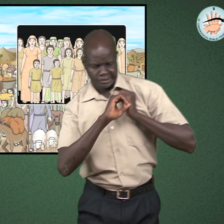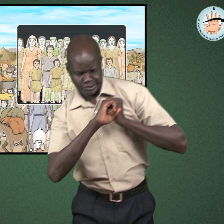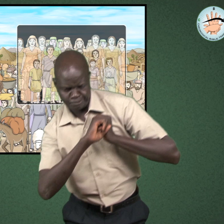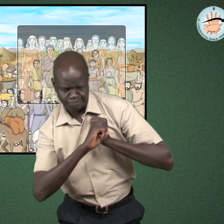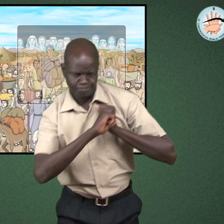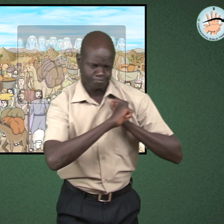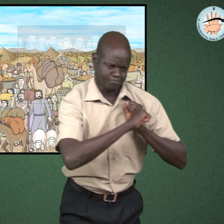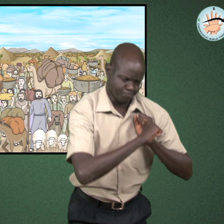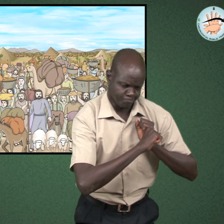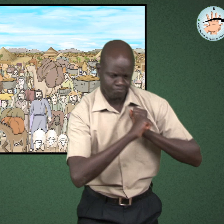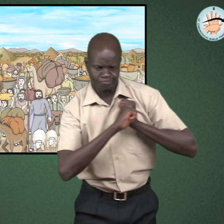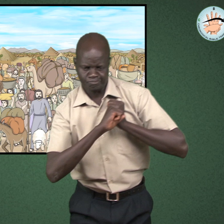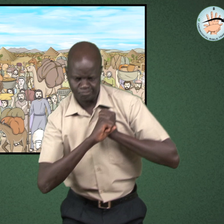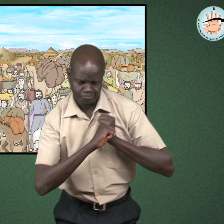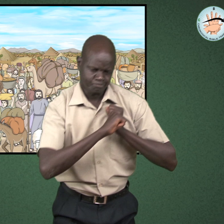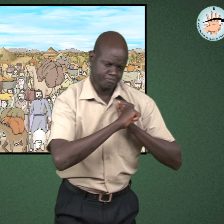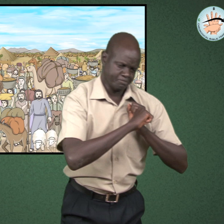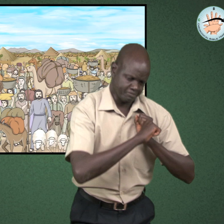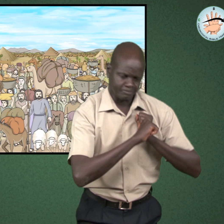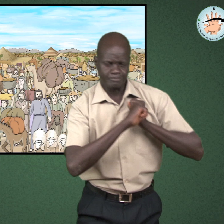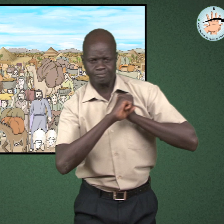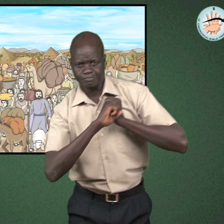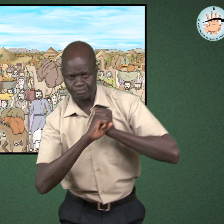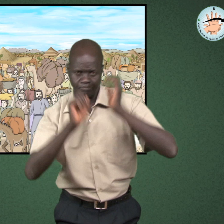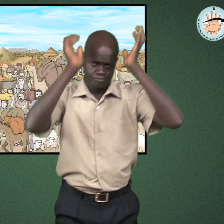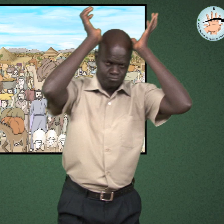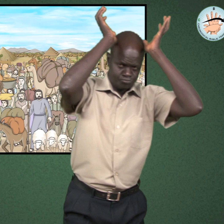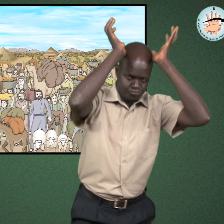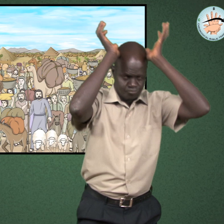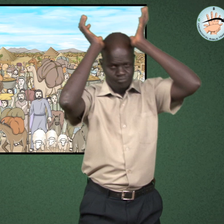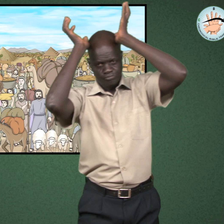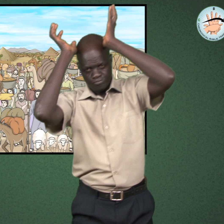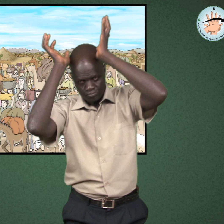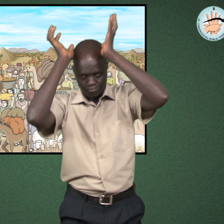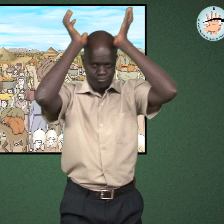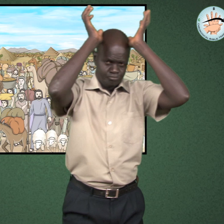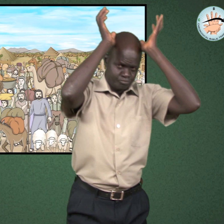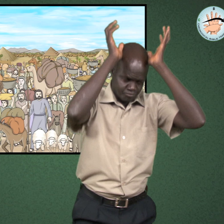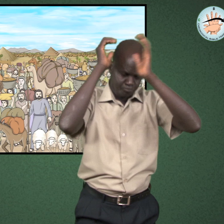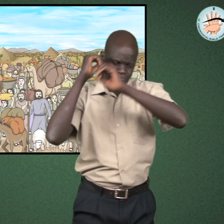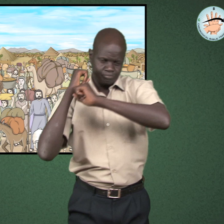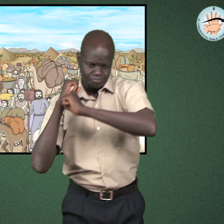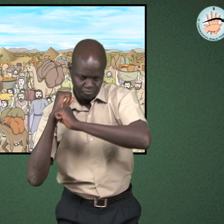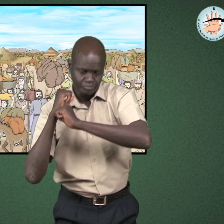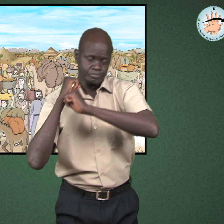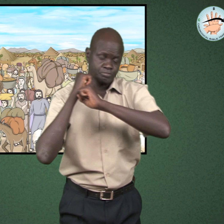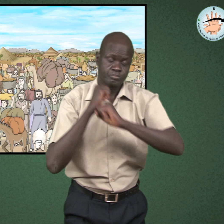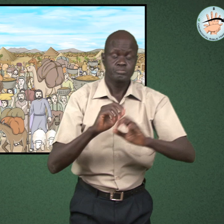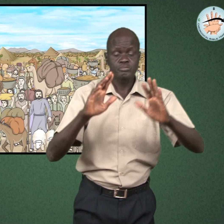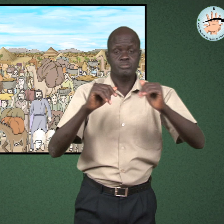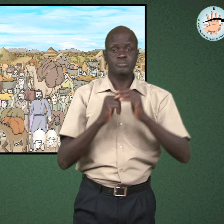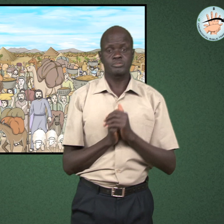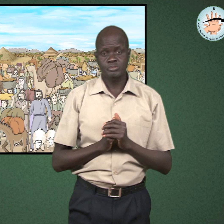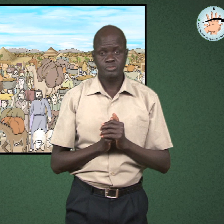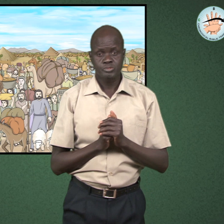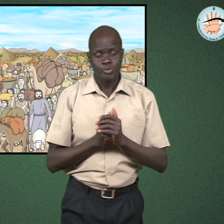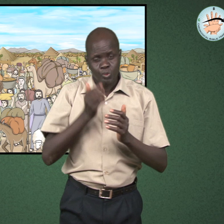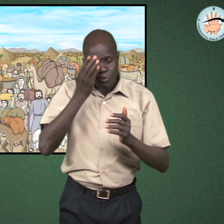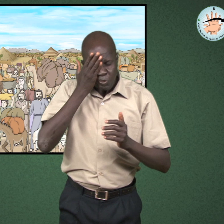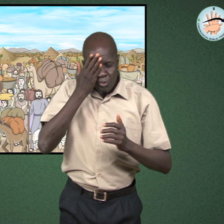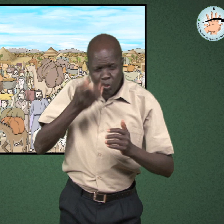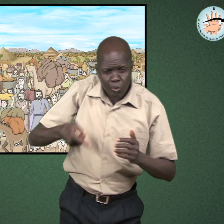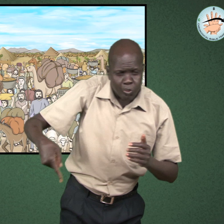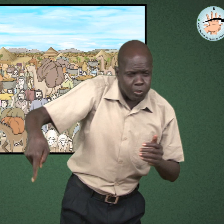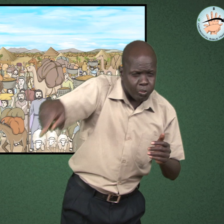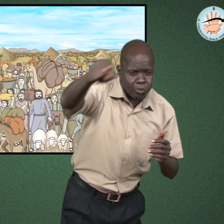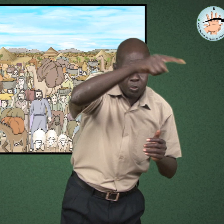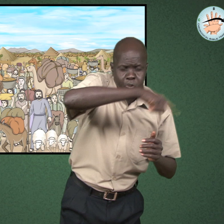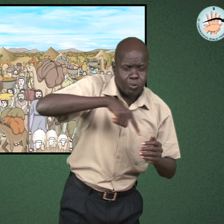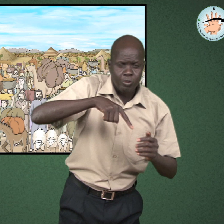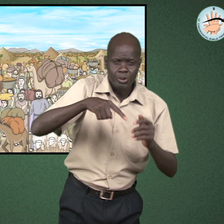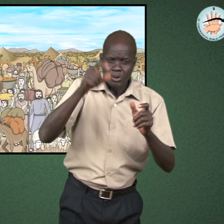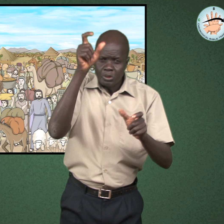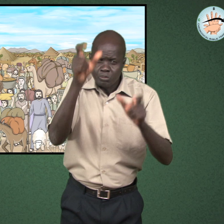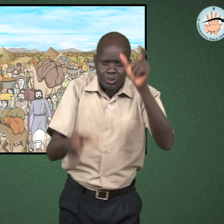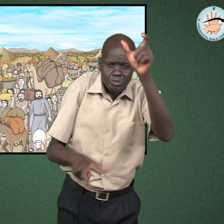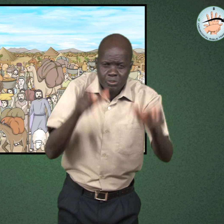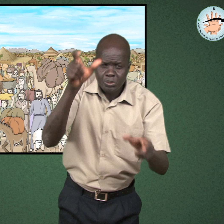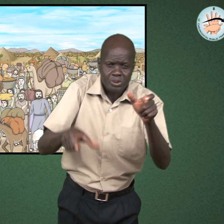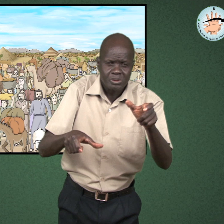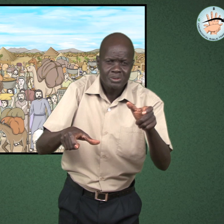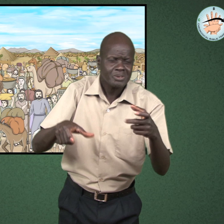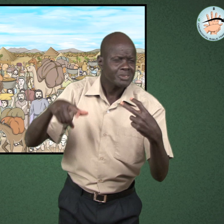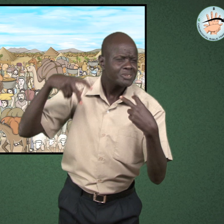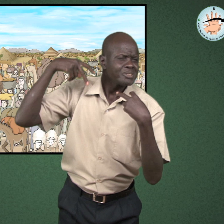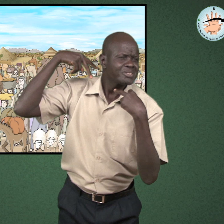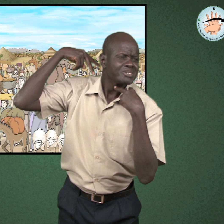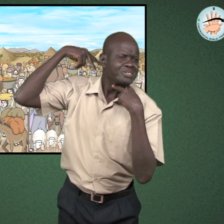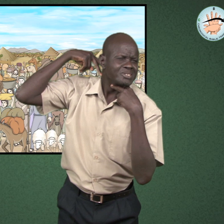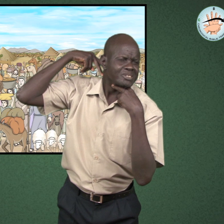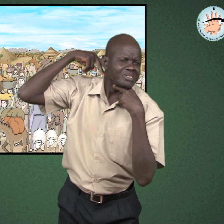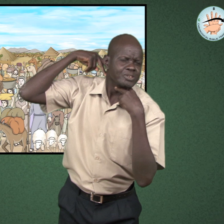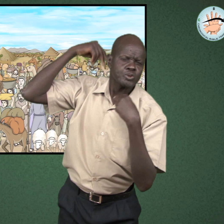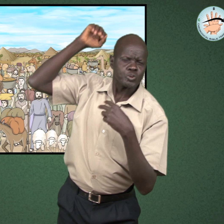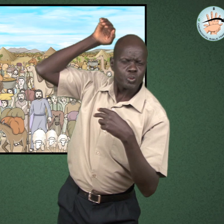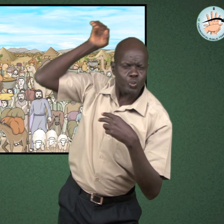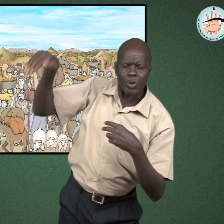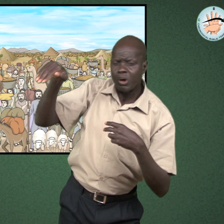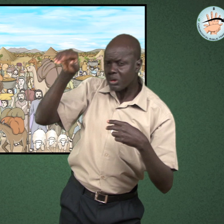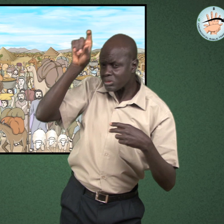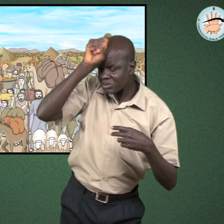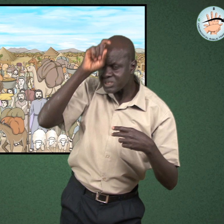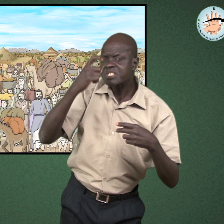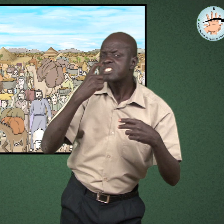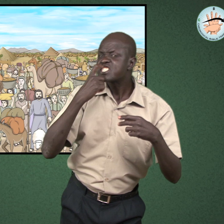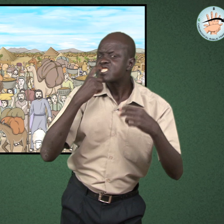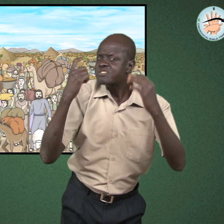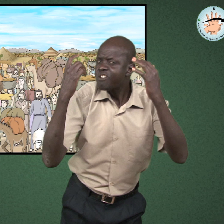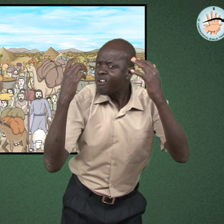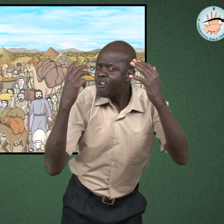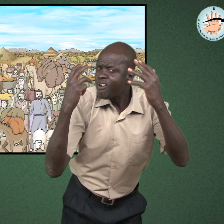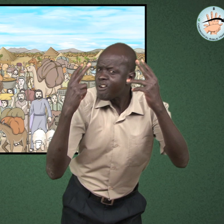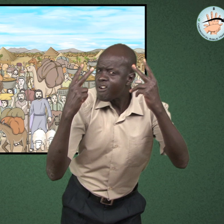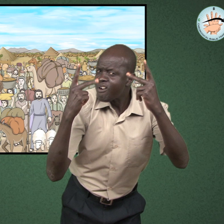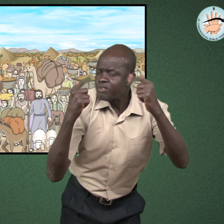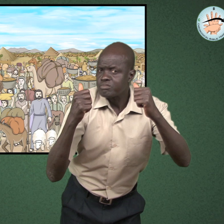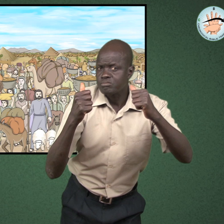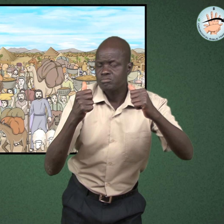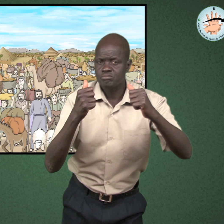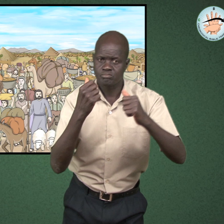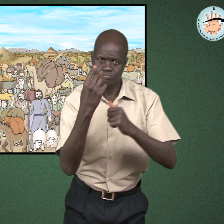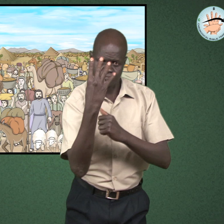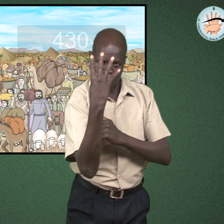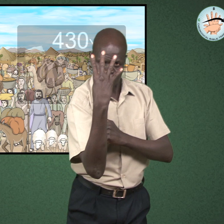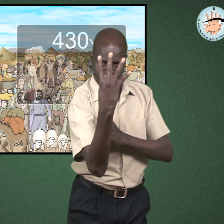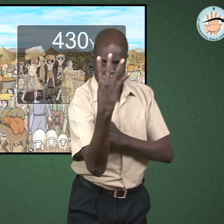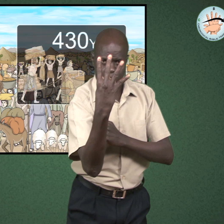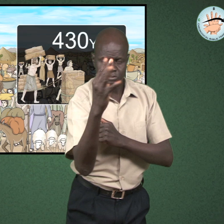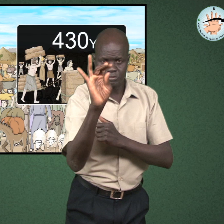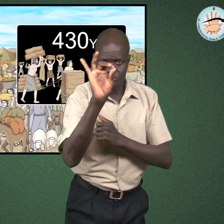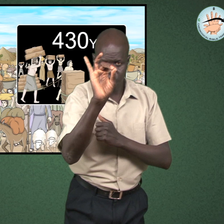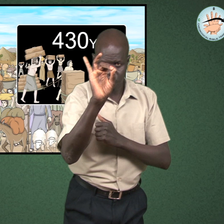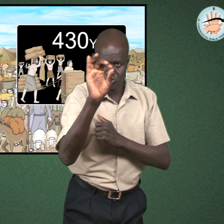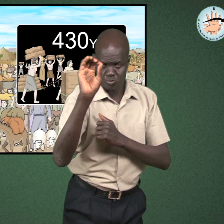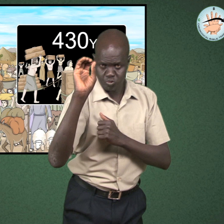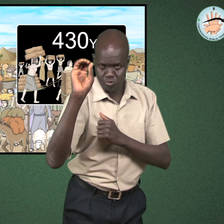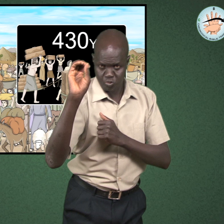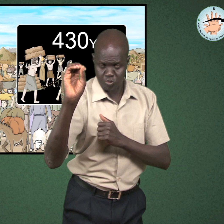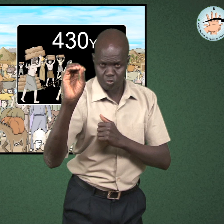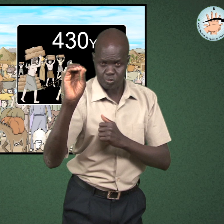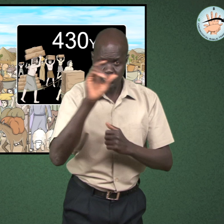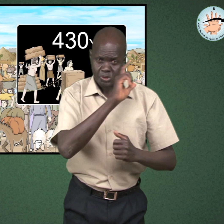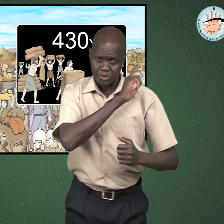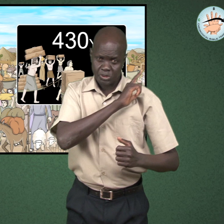For when they had been driven out of Egypt, they could not delay and had not prepared any provisions for themselves.